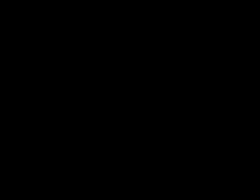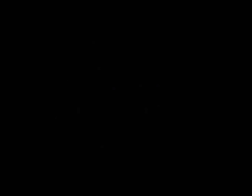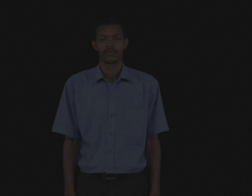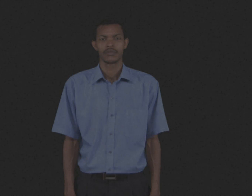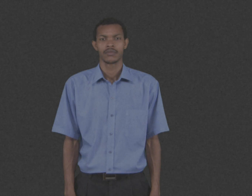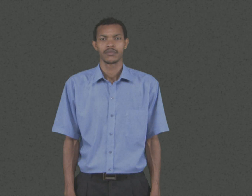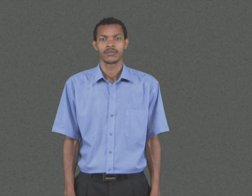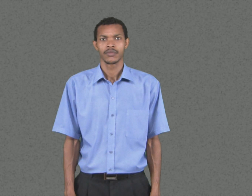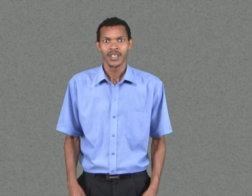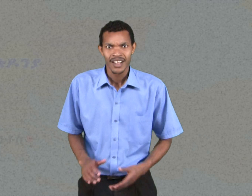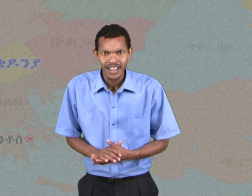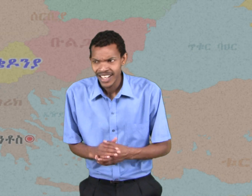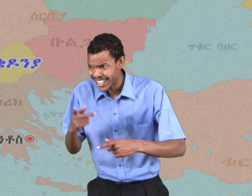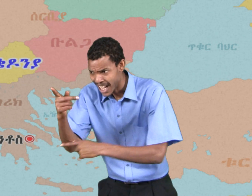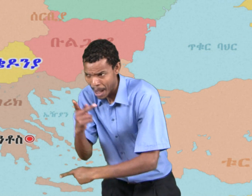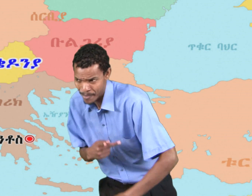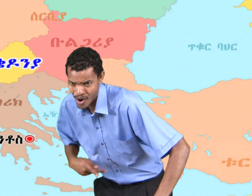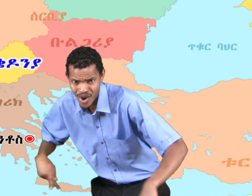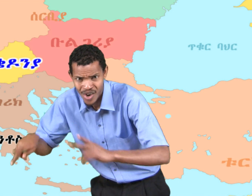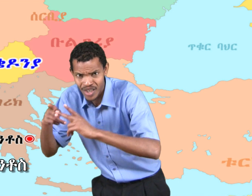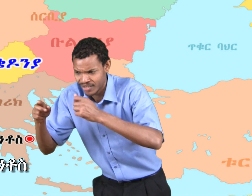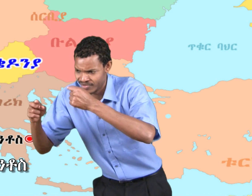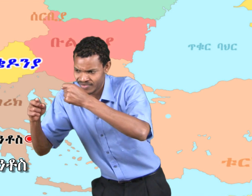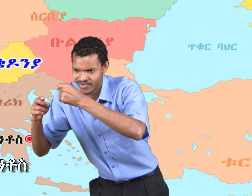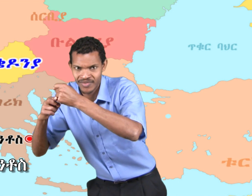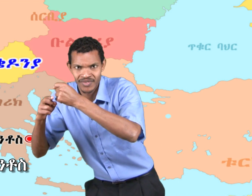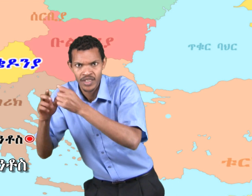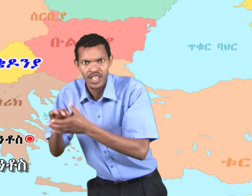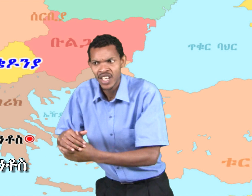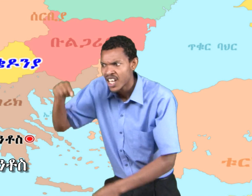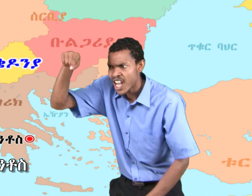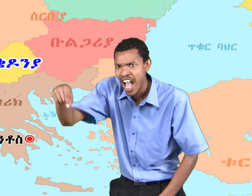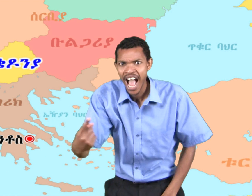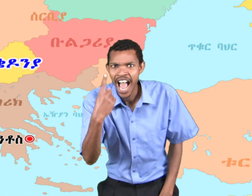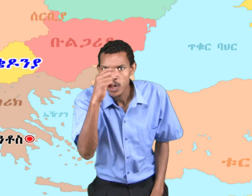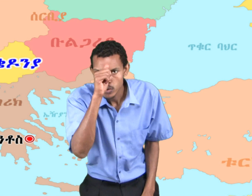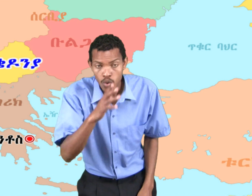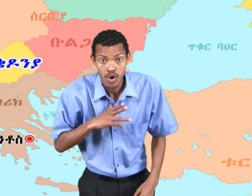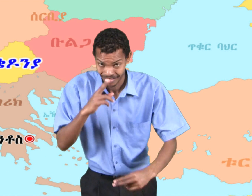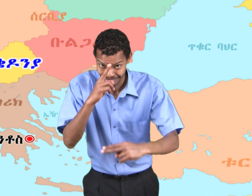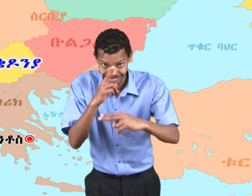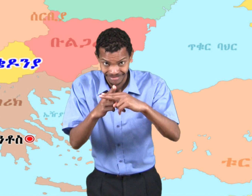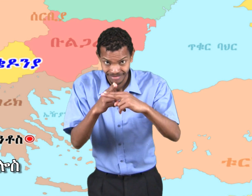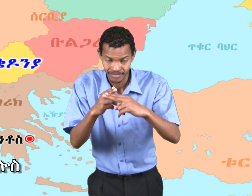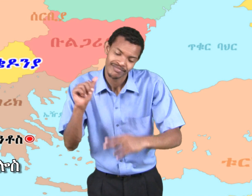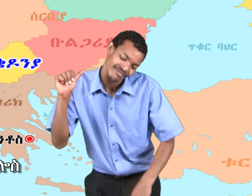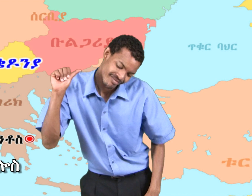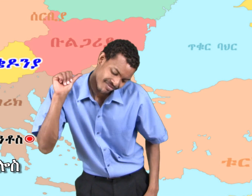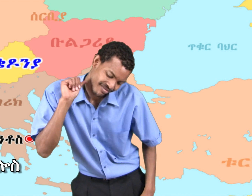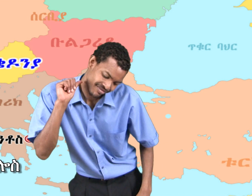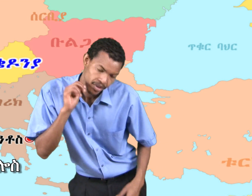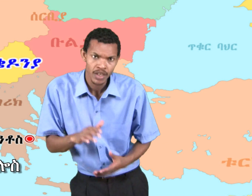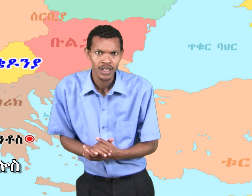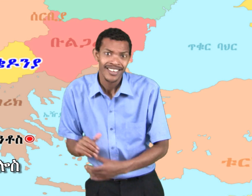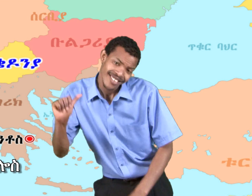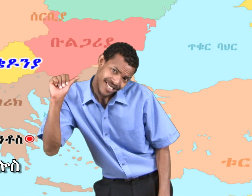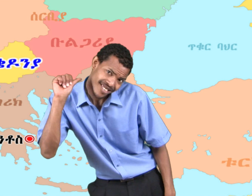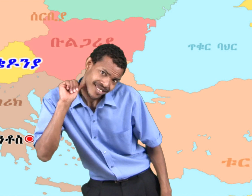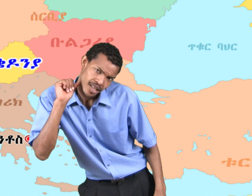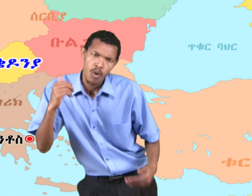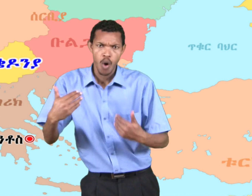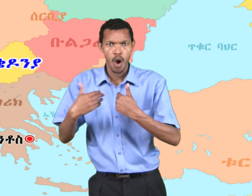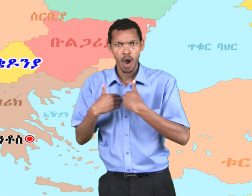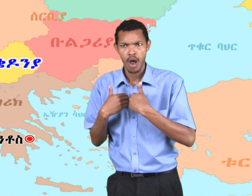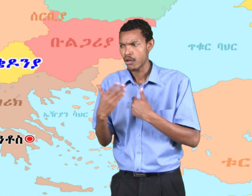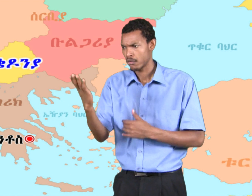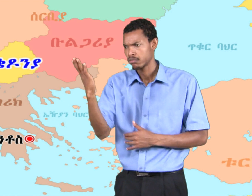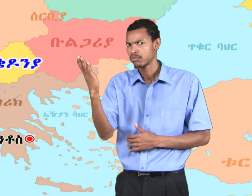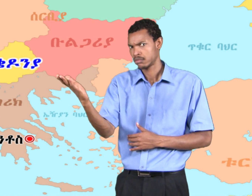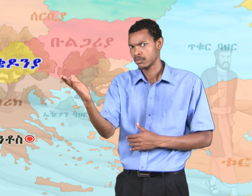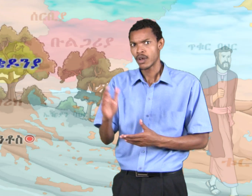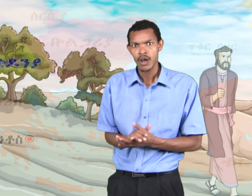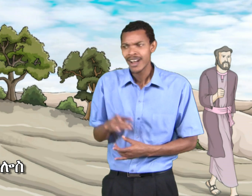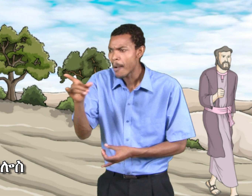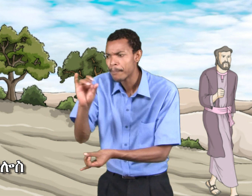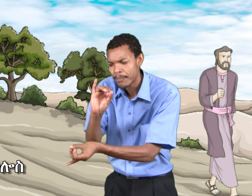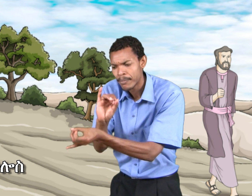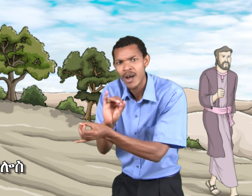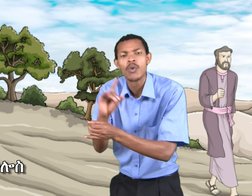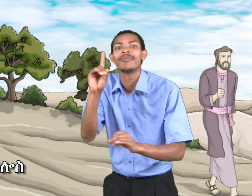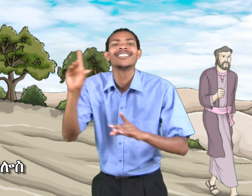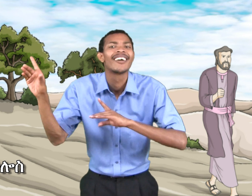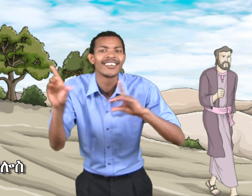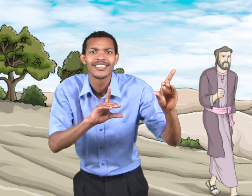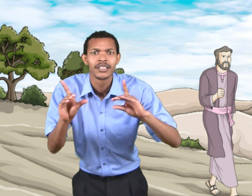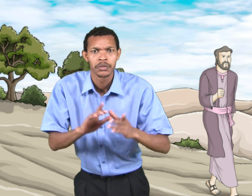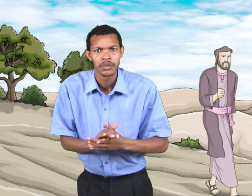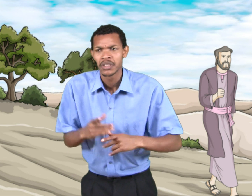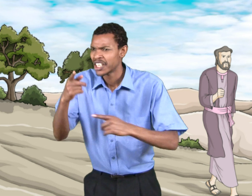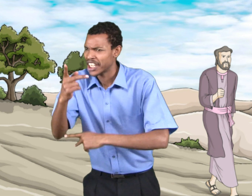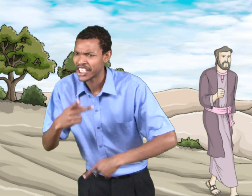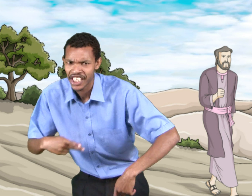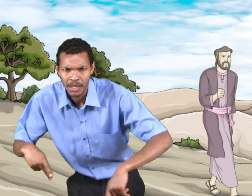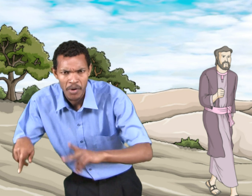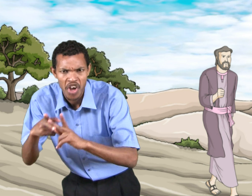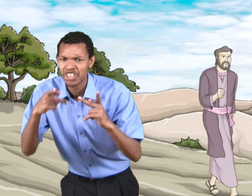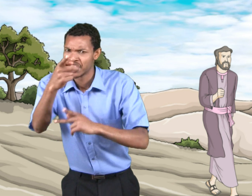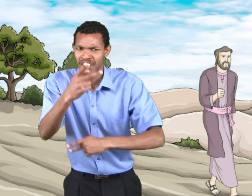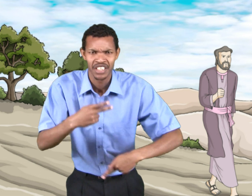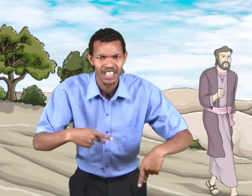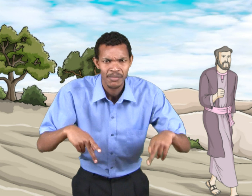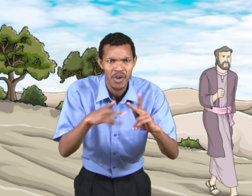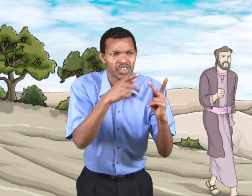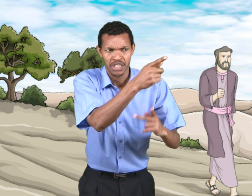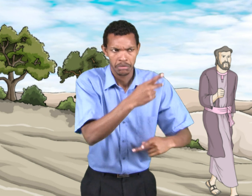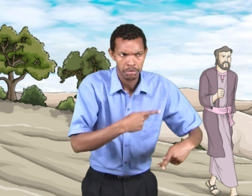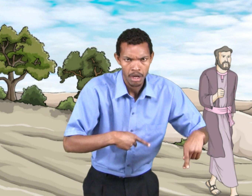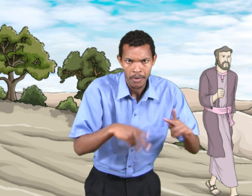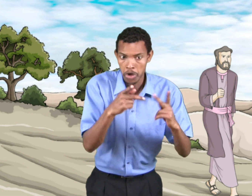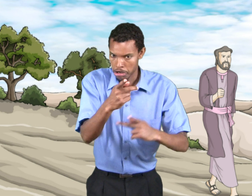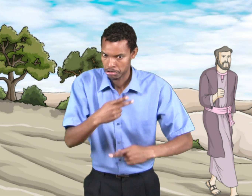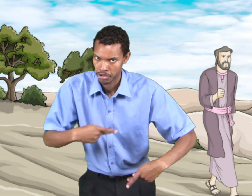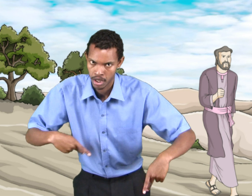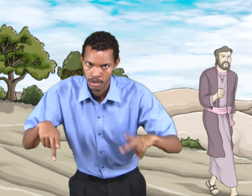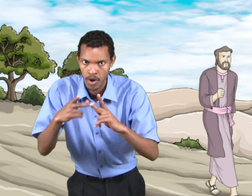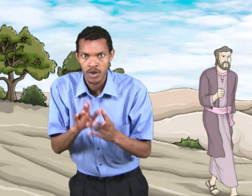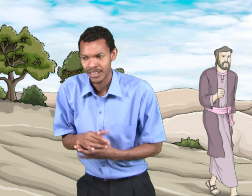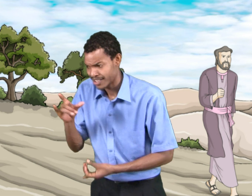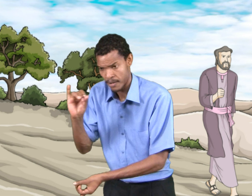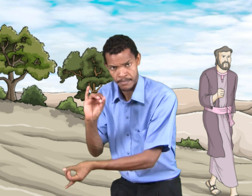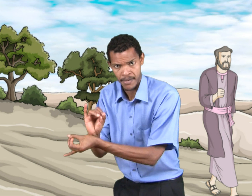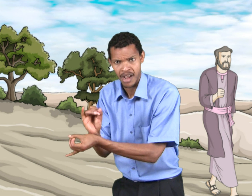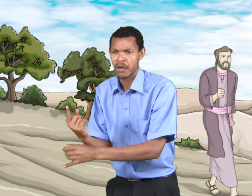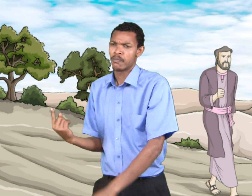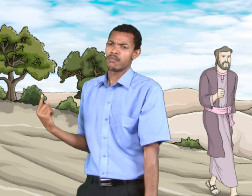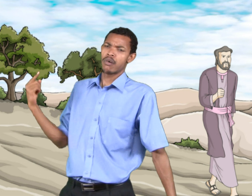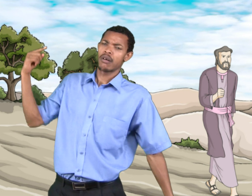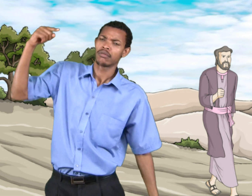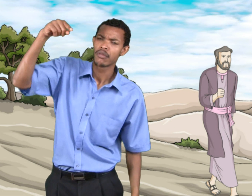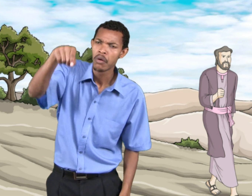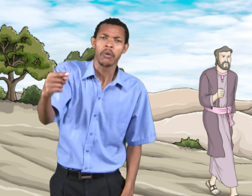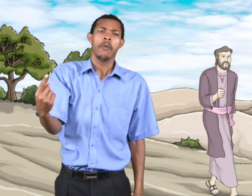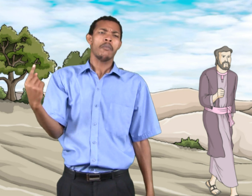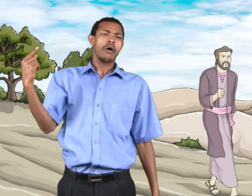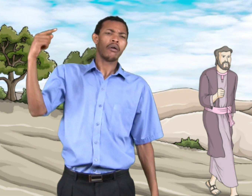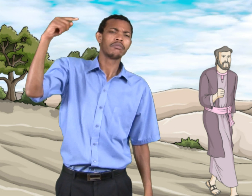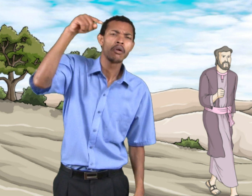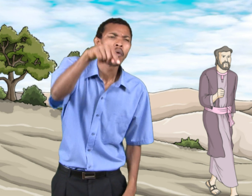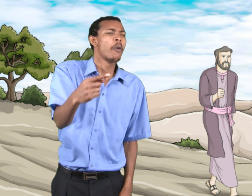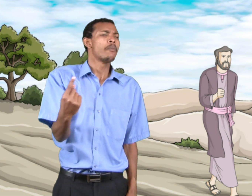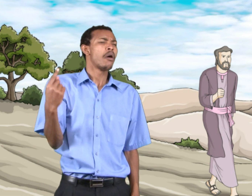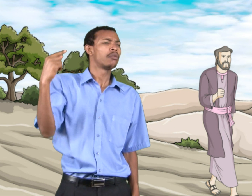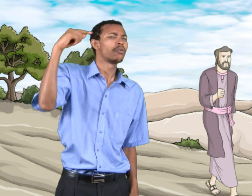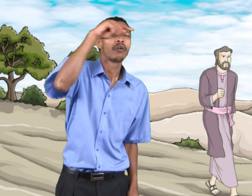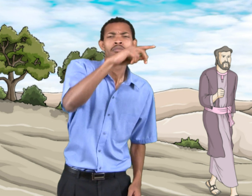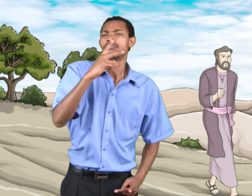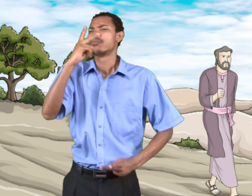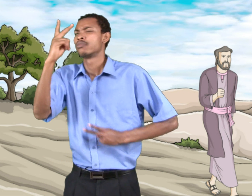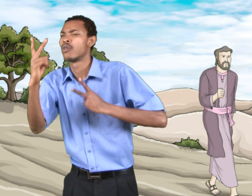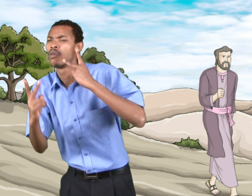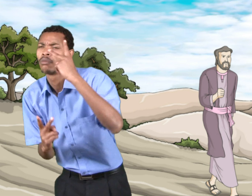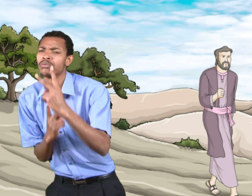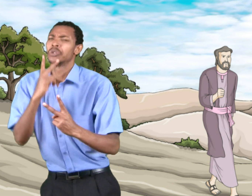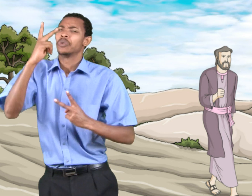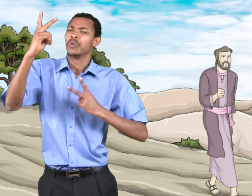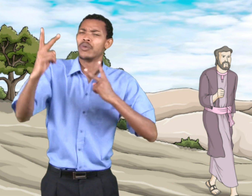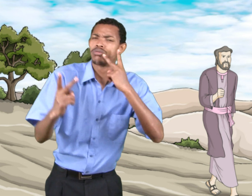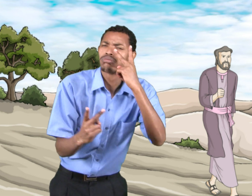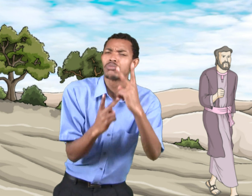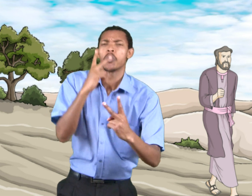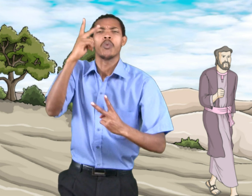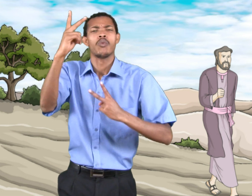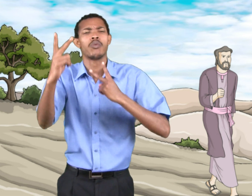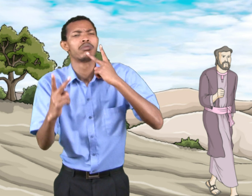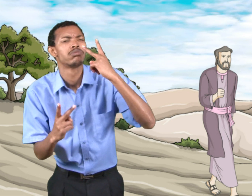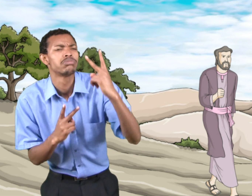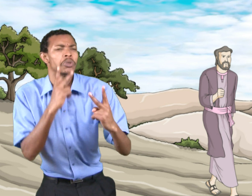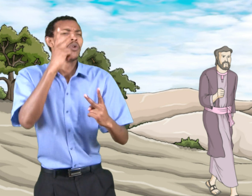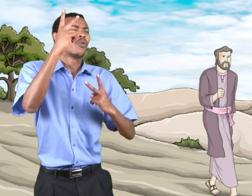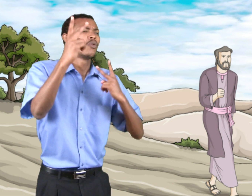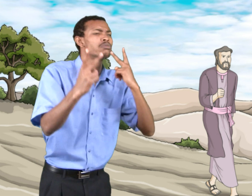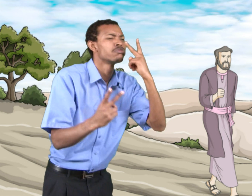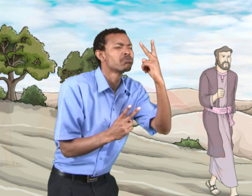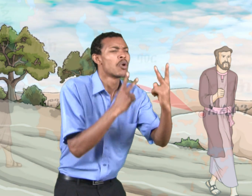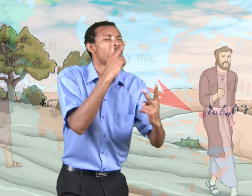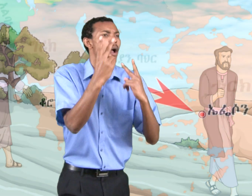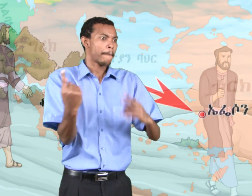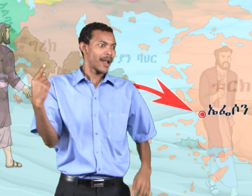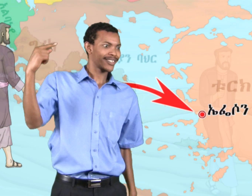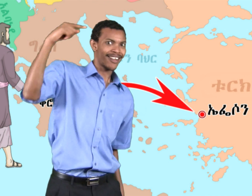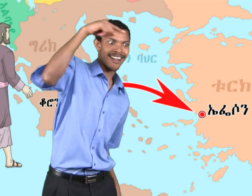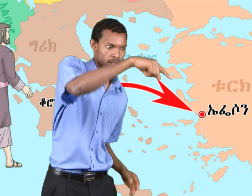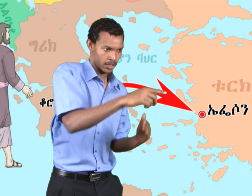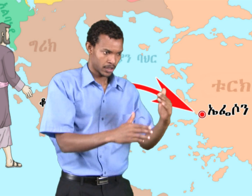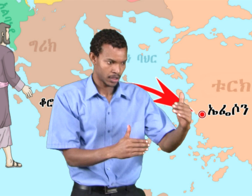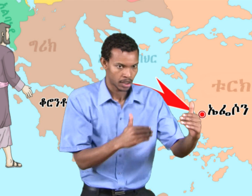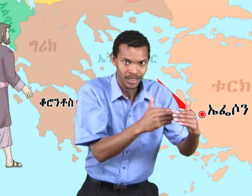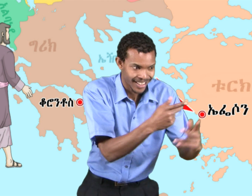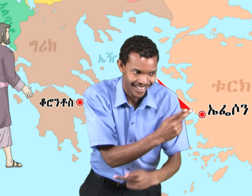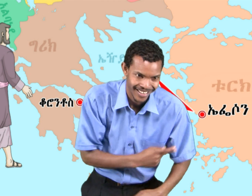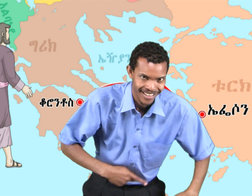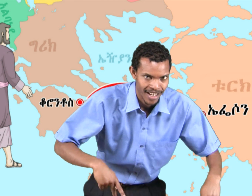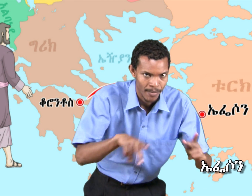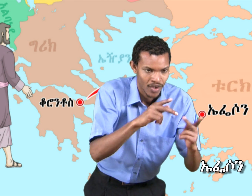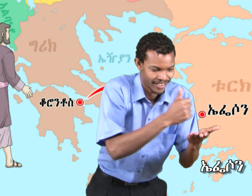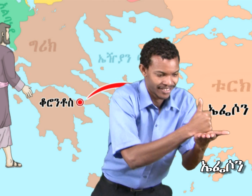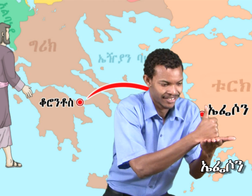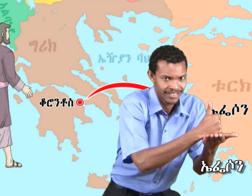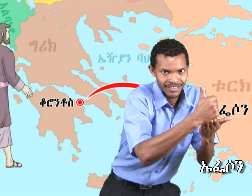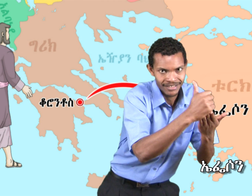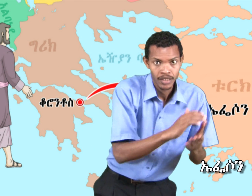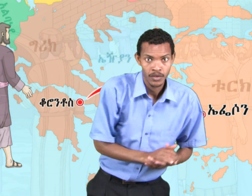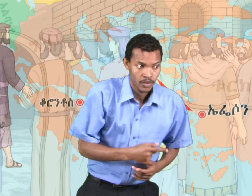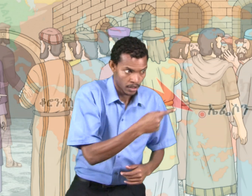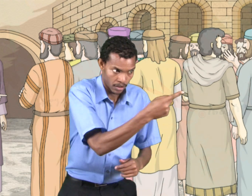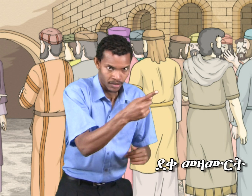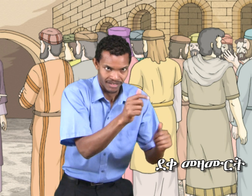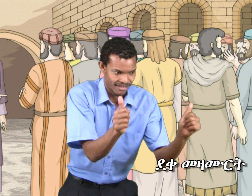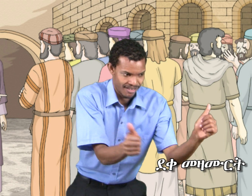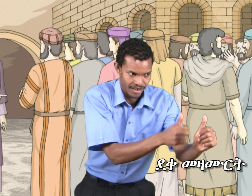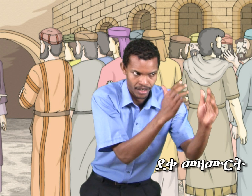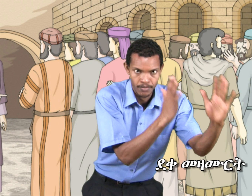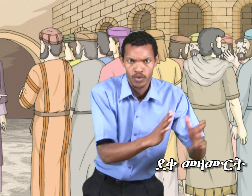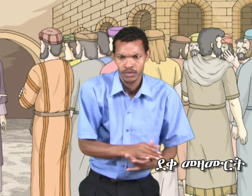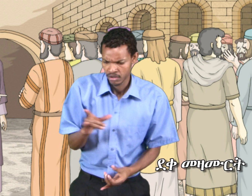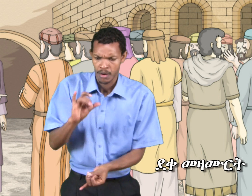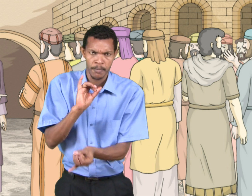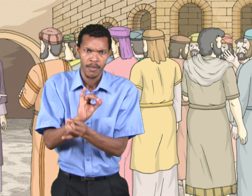While Apollos was at Corinth, Paul passed through the interior and came to Ephesus.